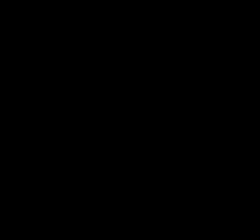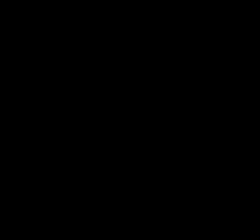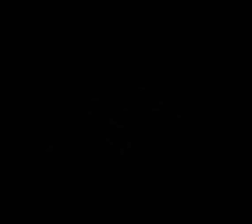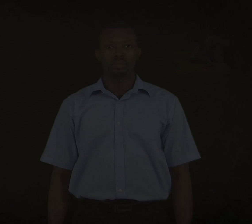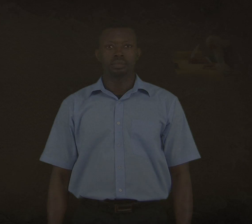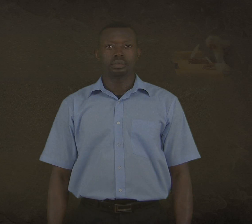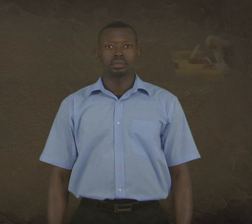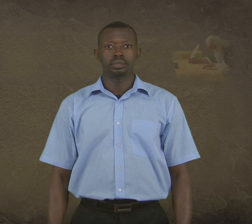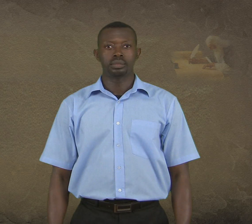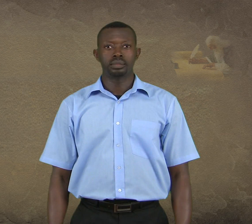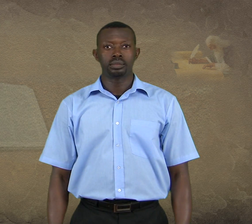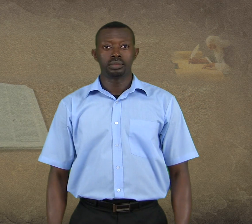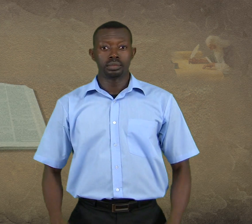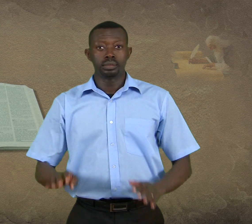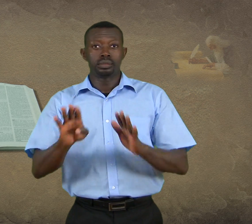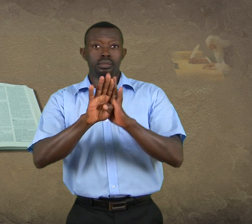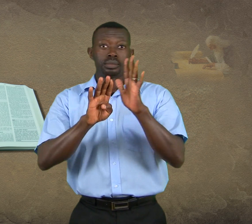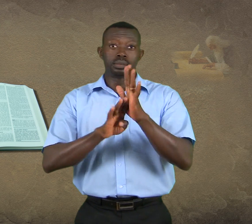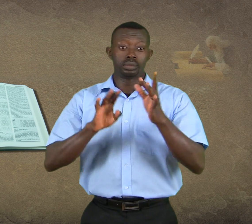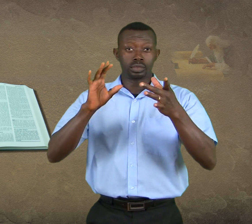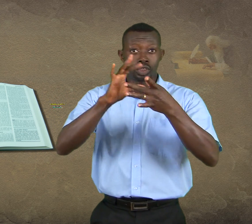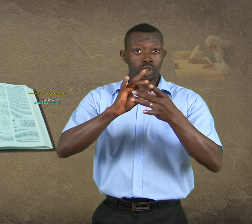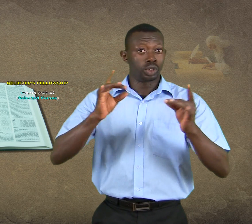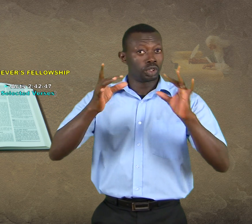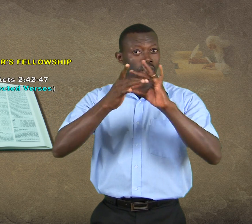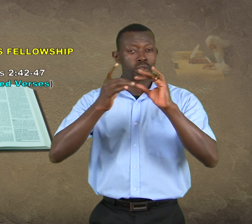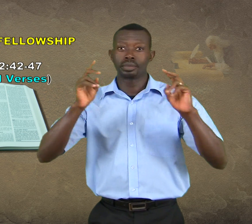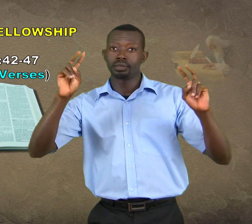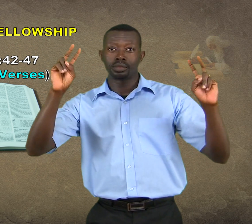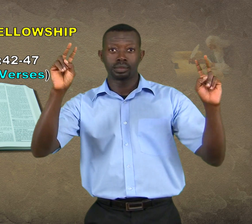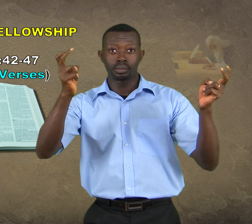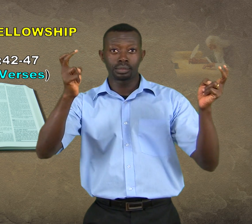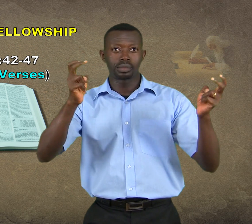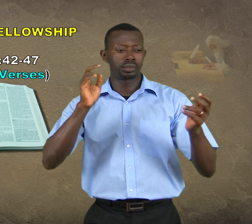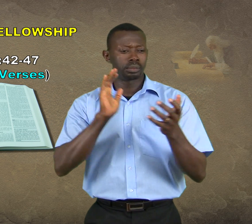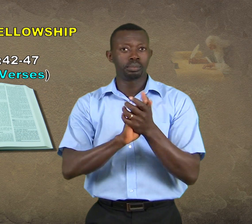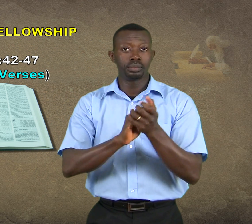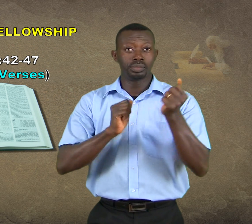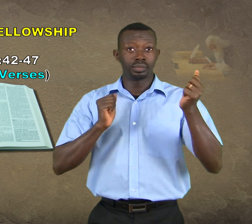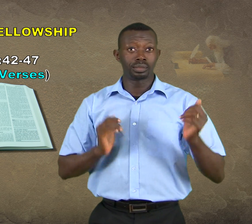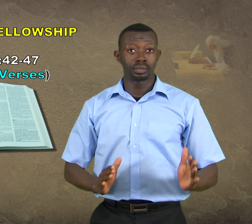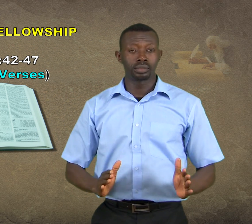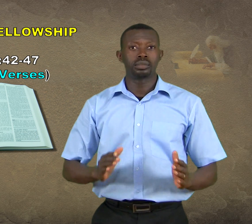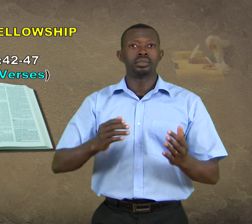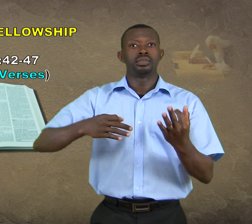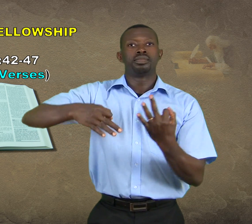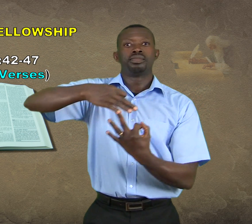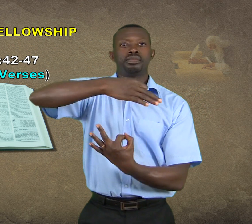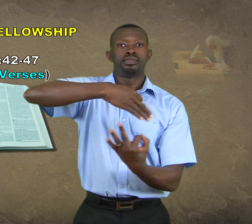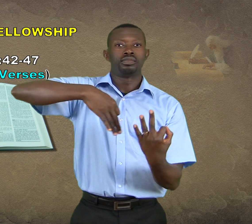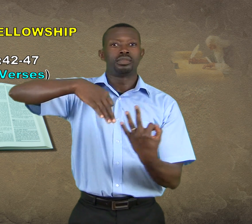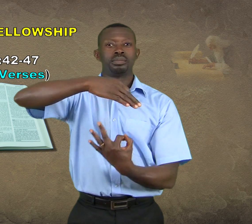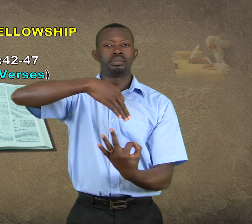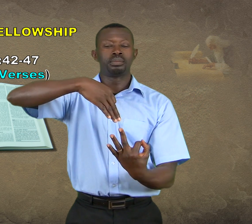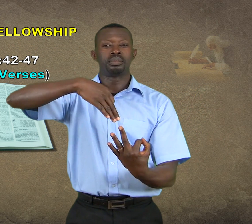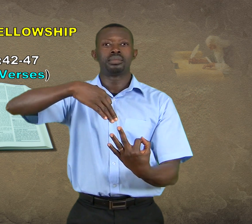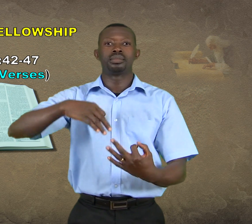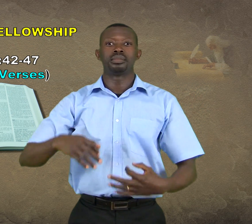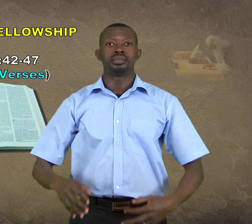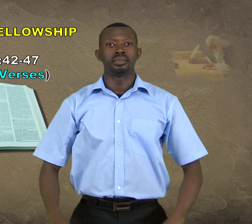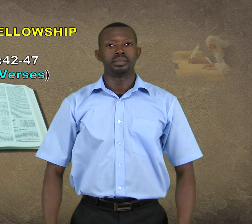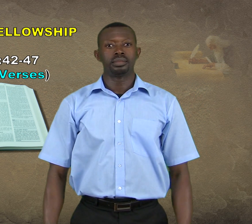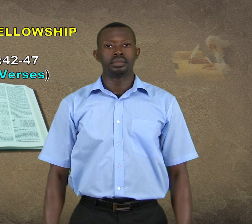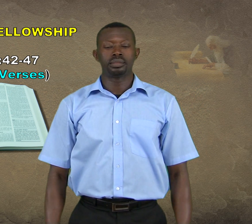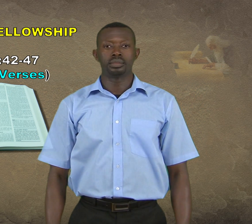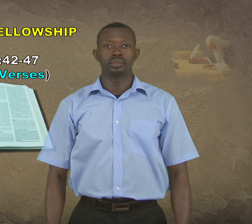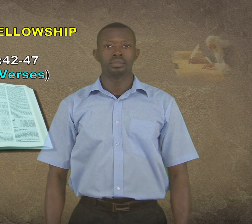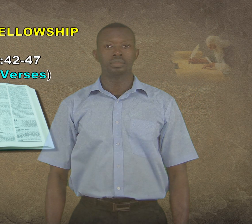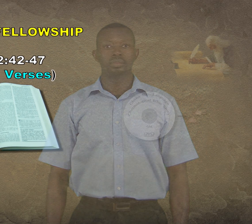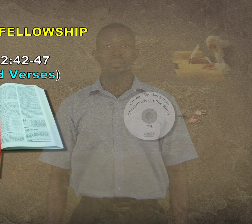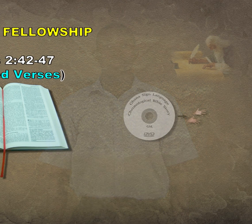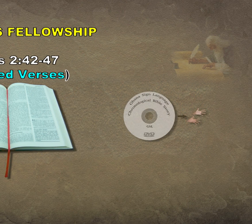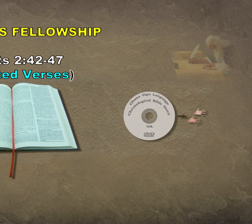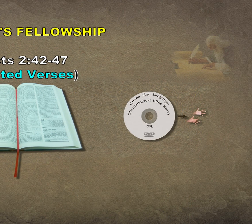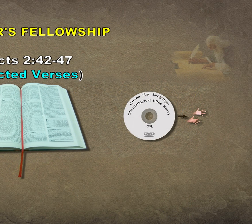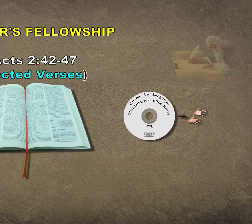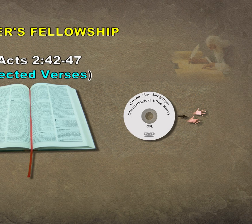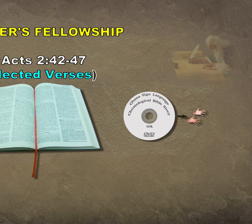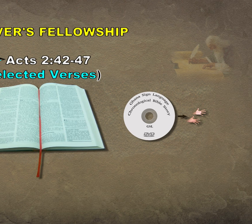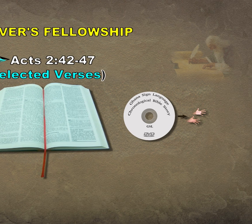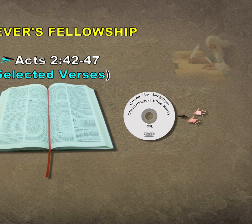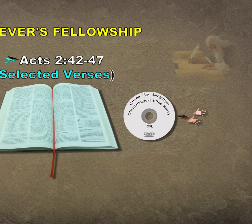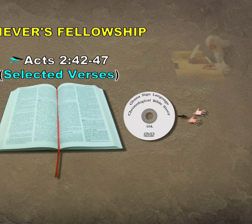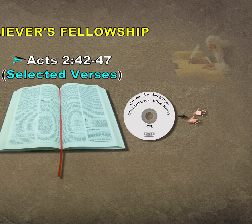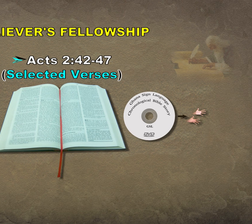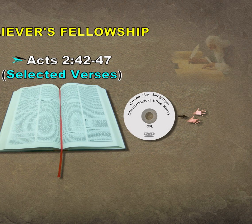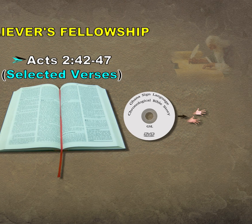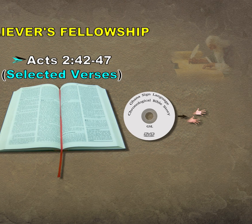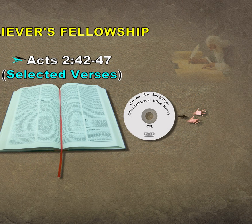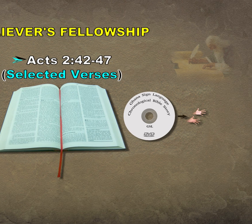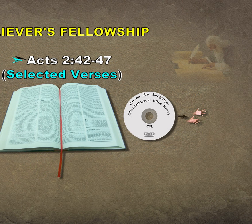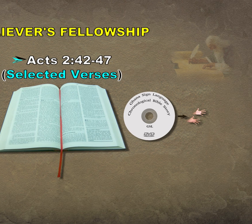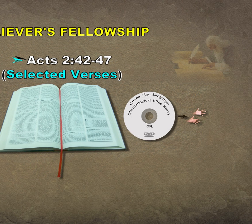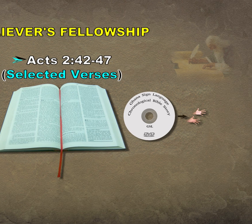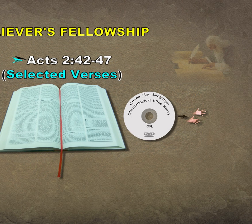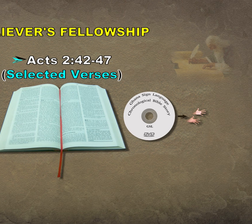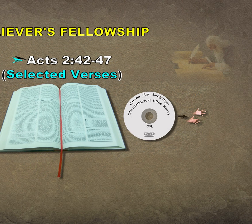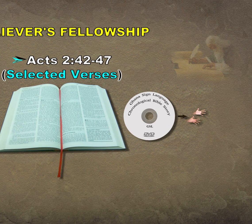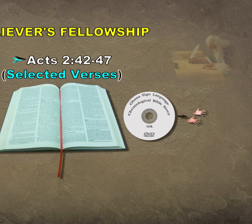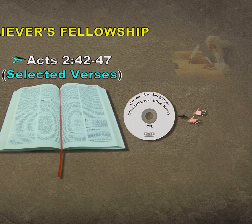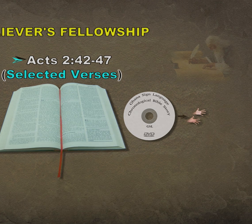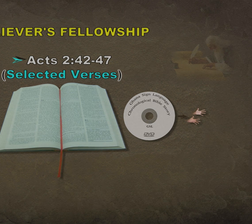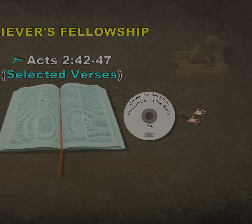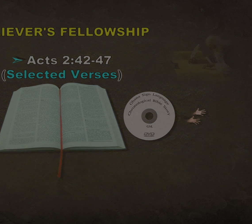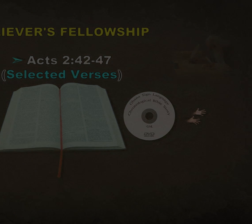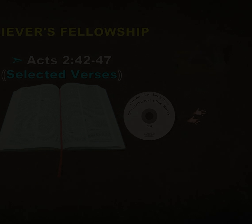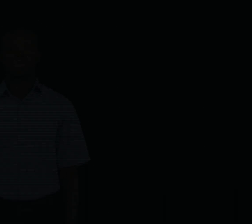The fellowship of the believers